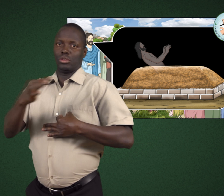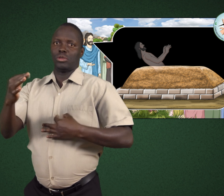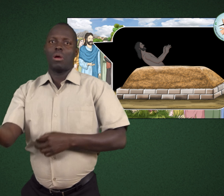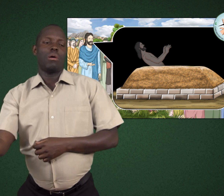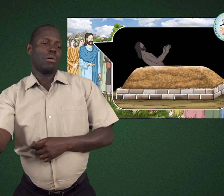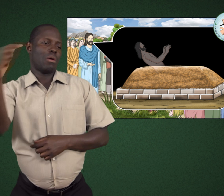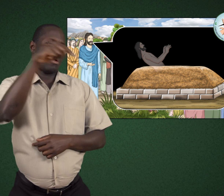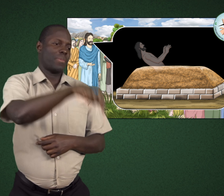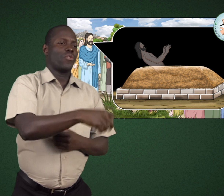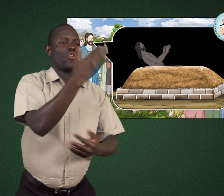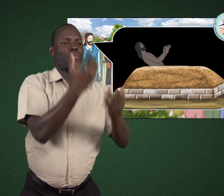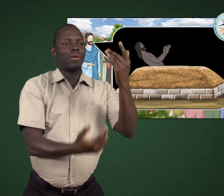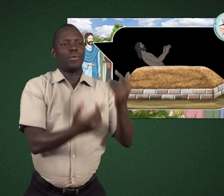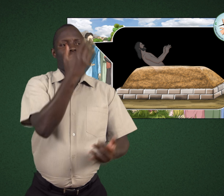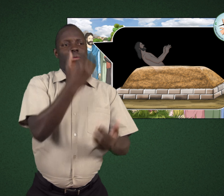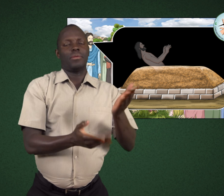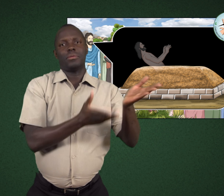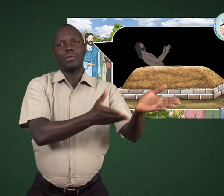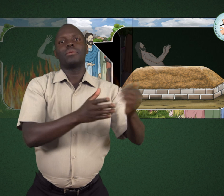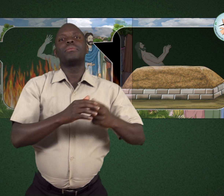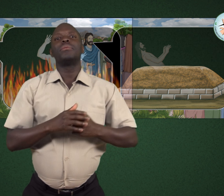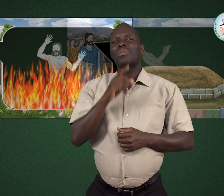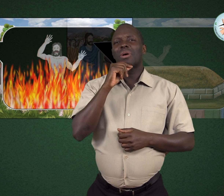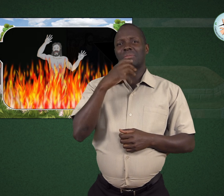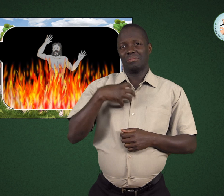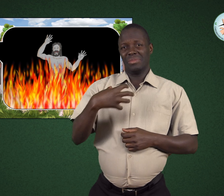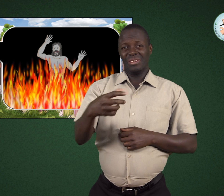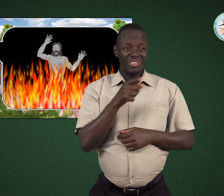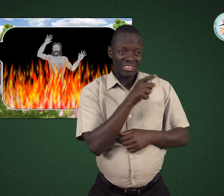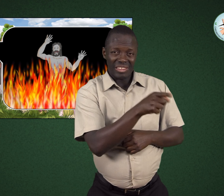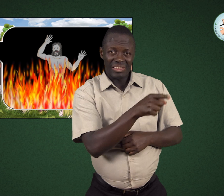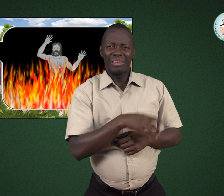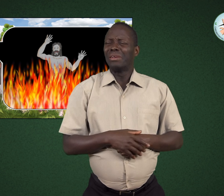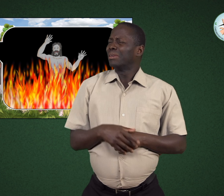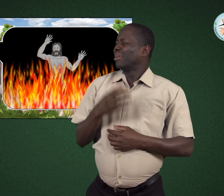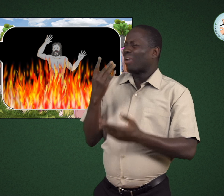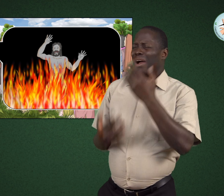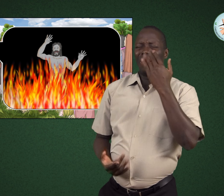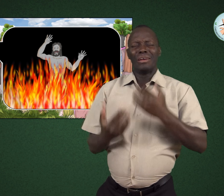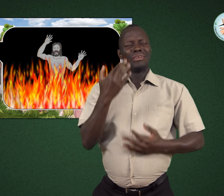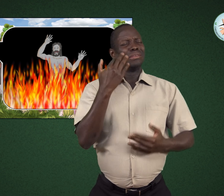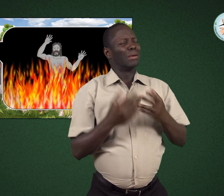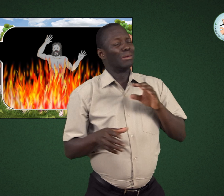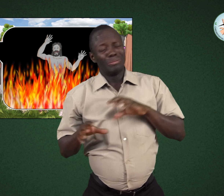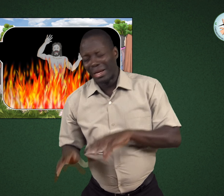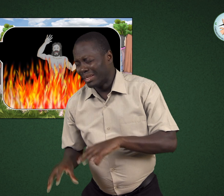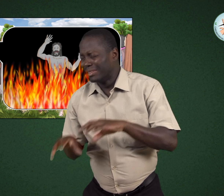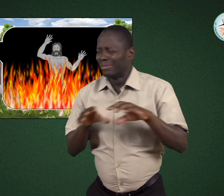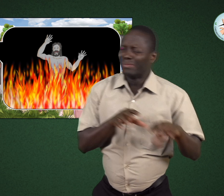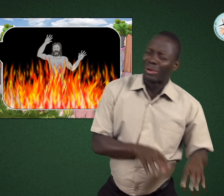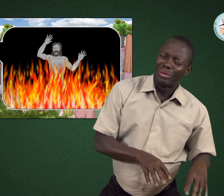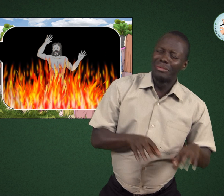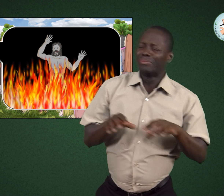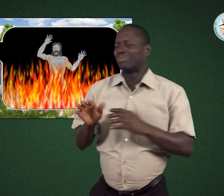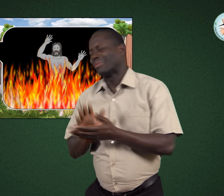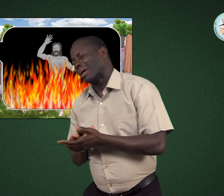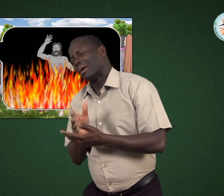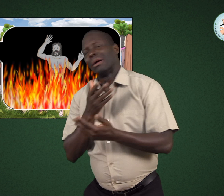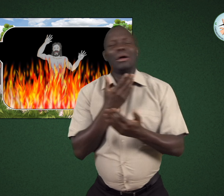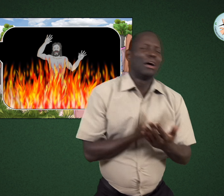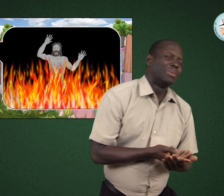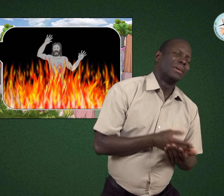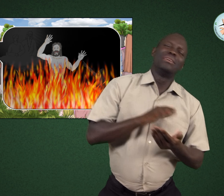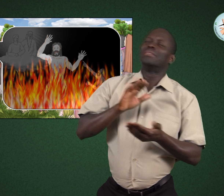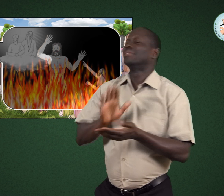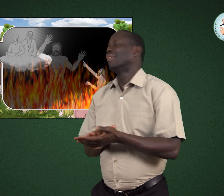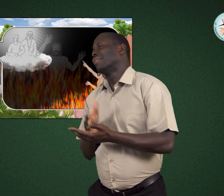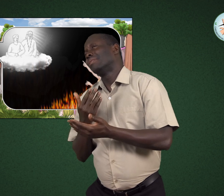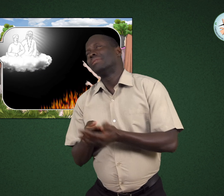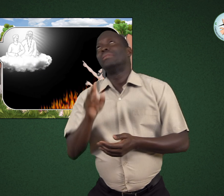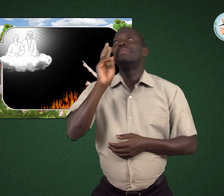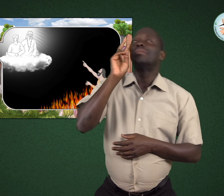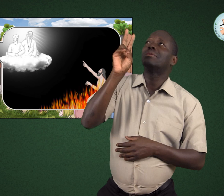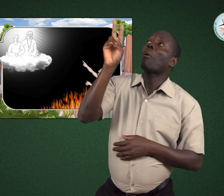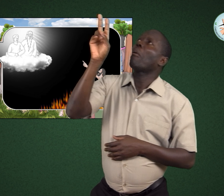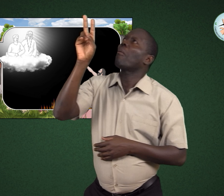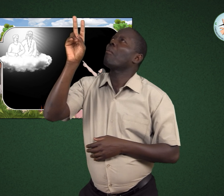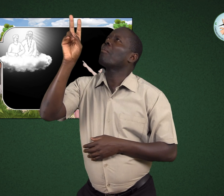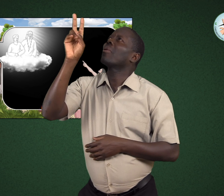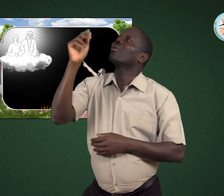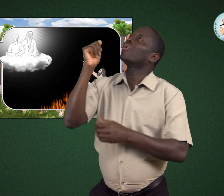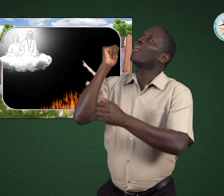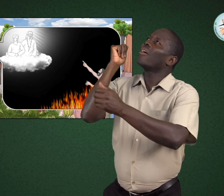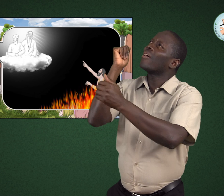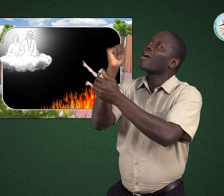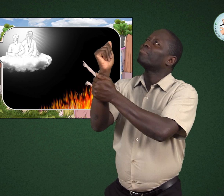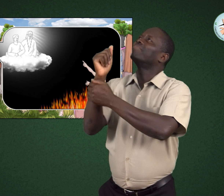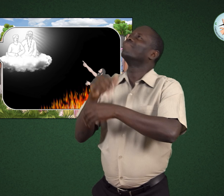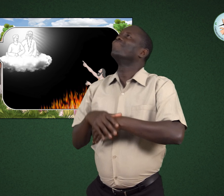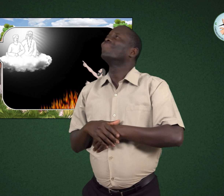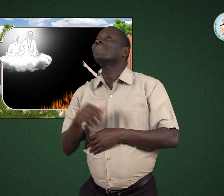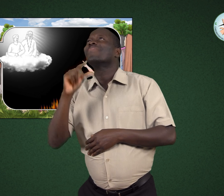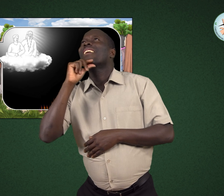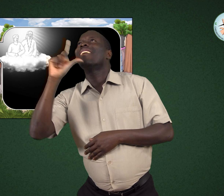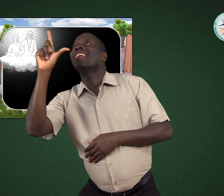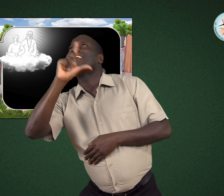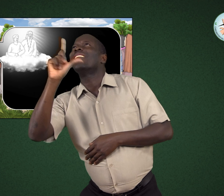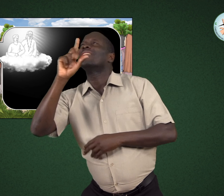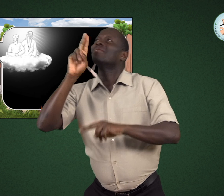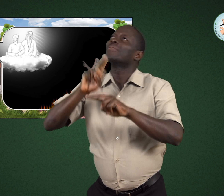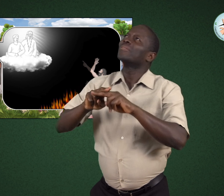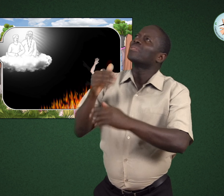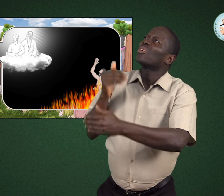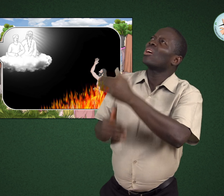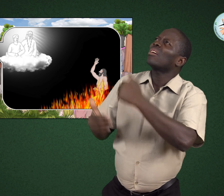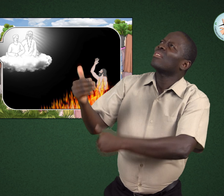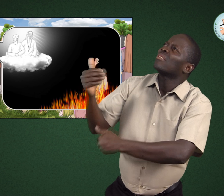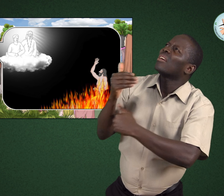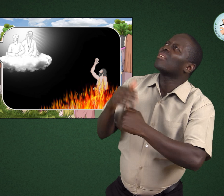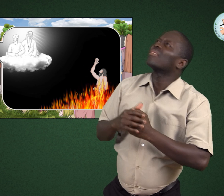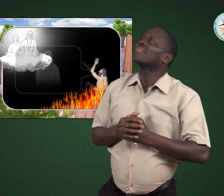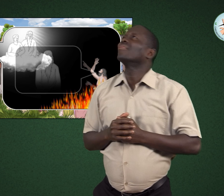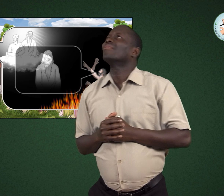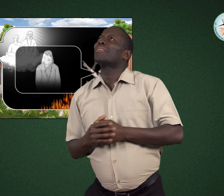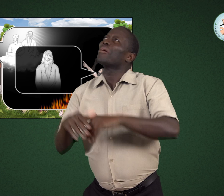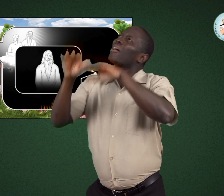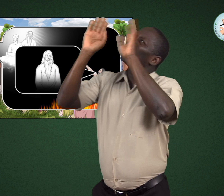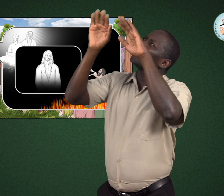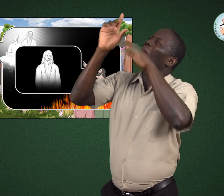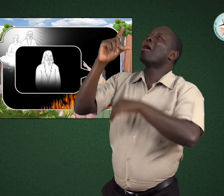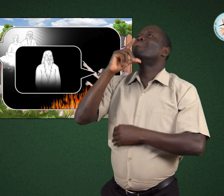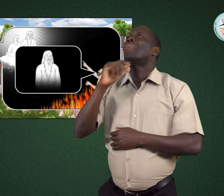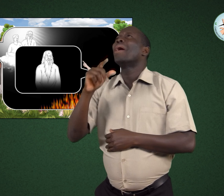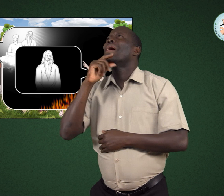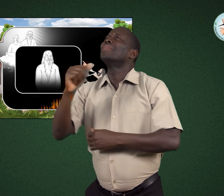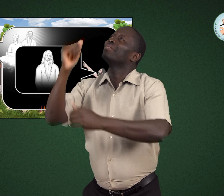In Hades, where he was in torment, he looked up and saw Abraham from afar, with Lazarus by his side.